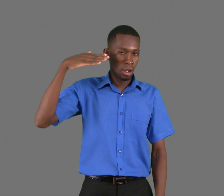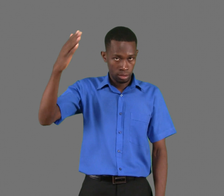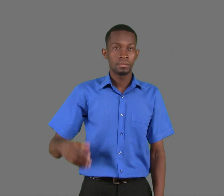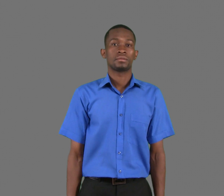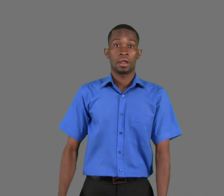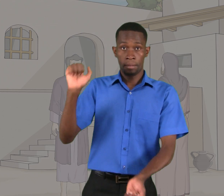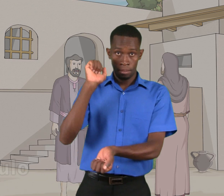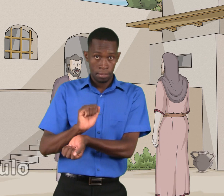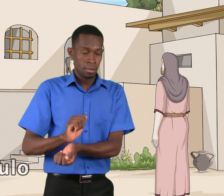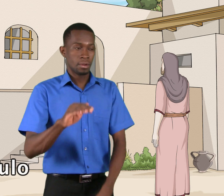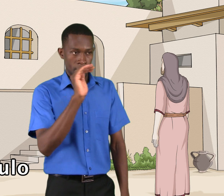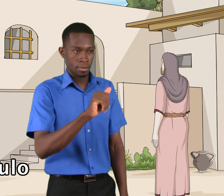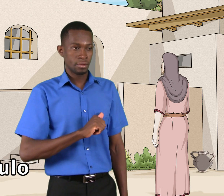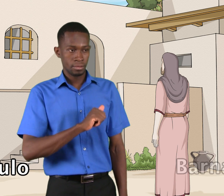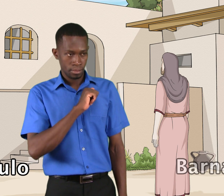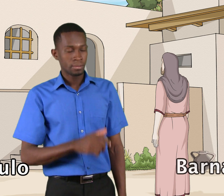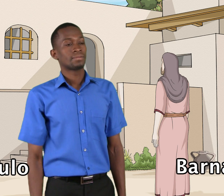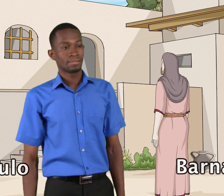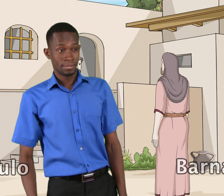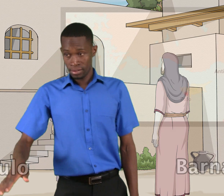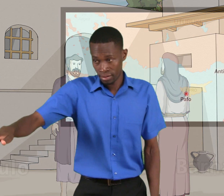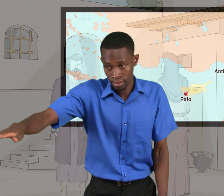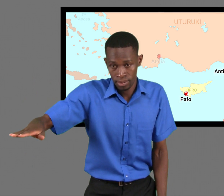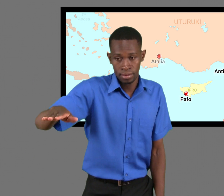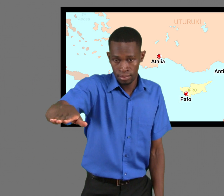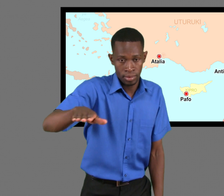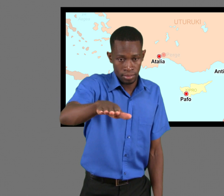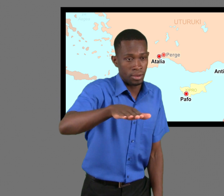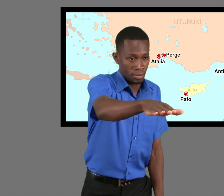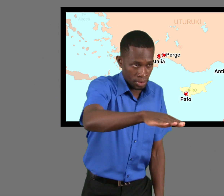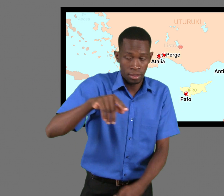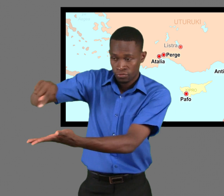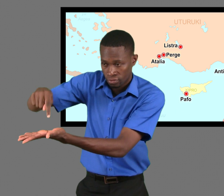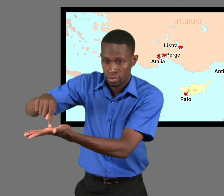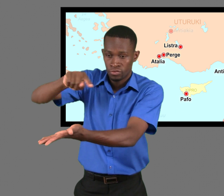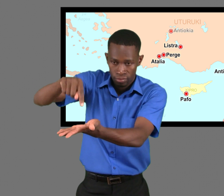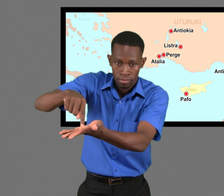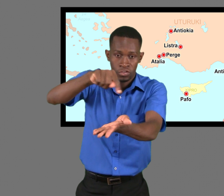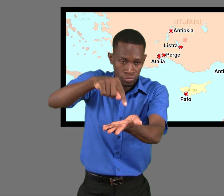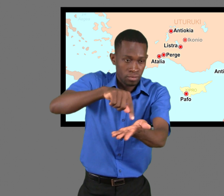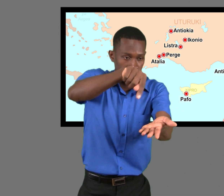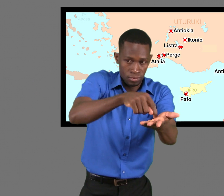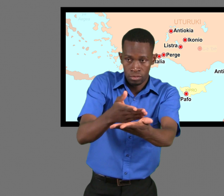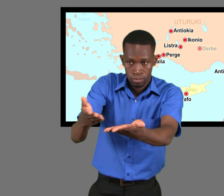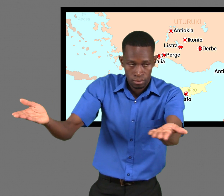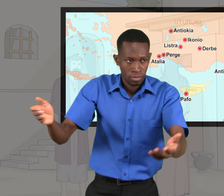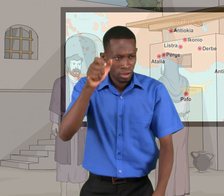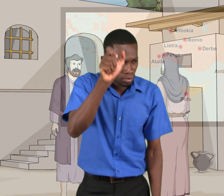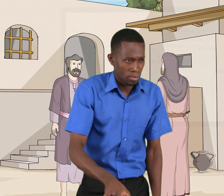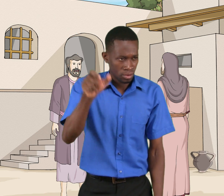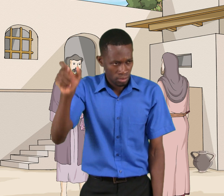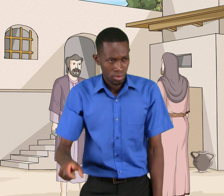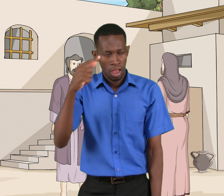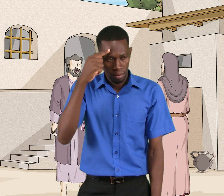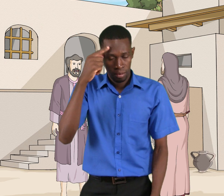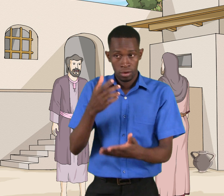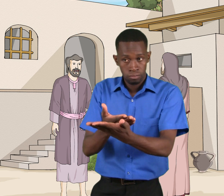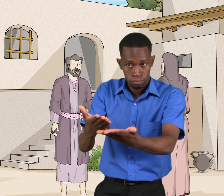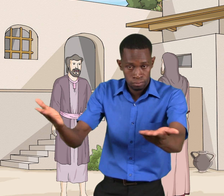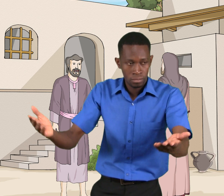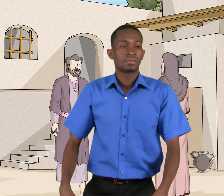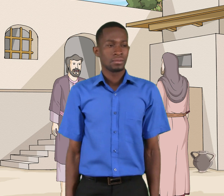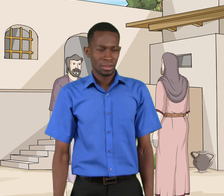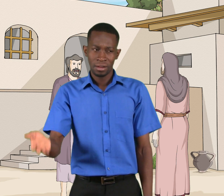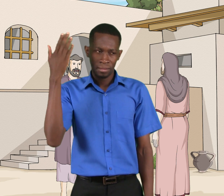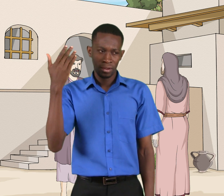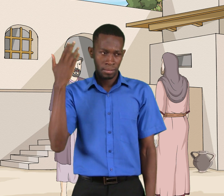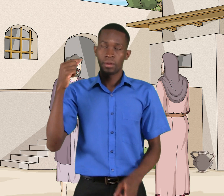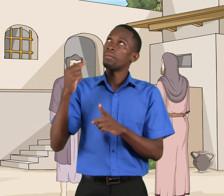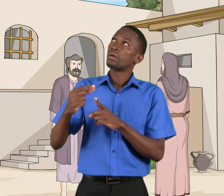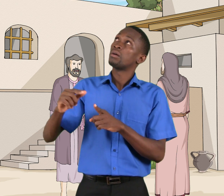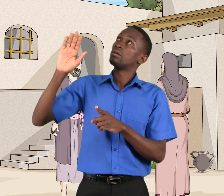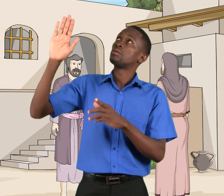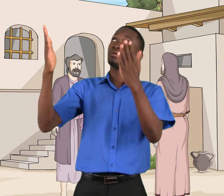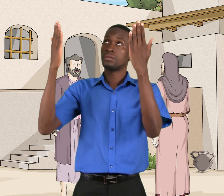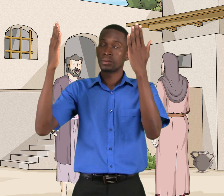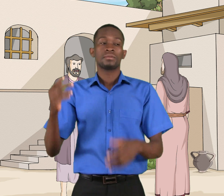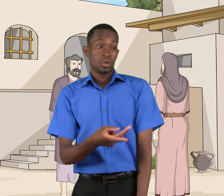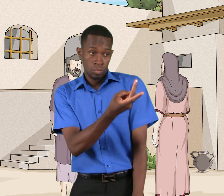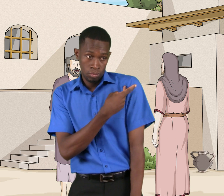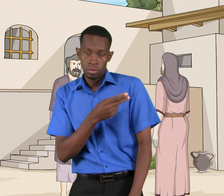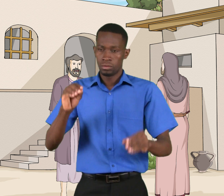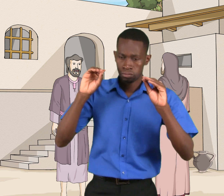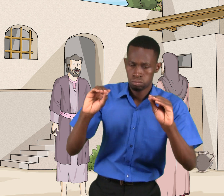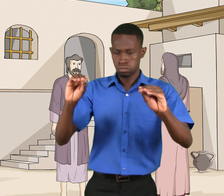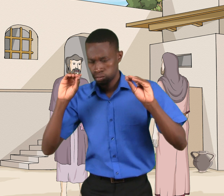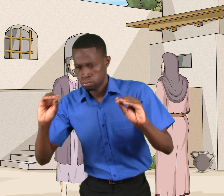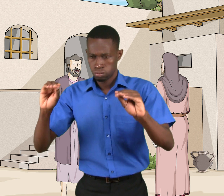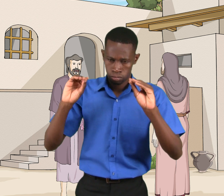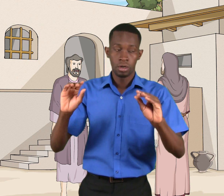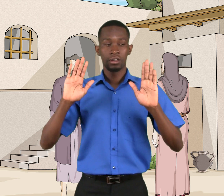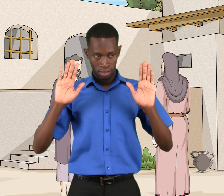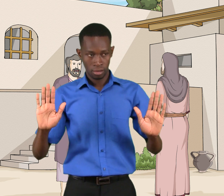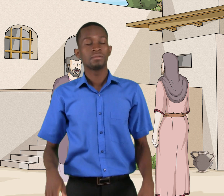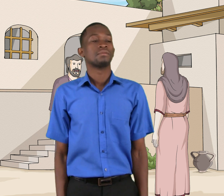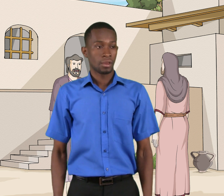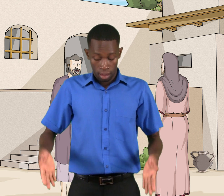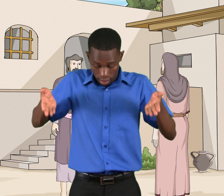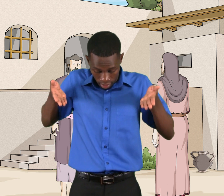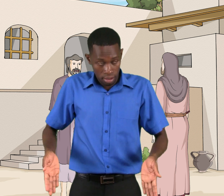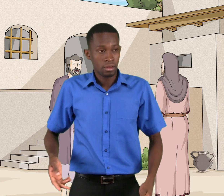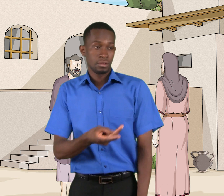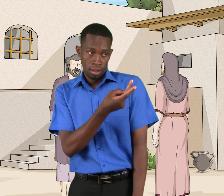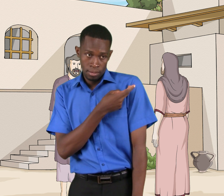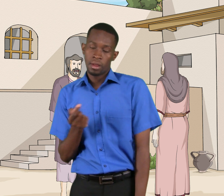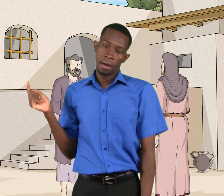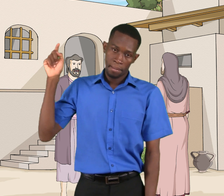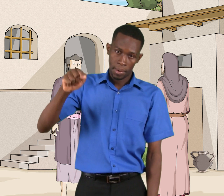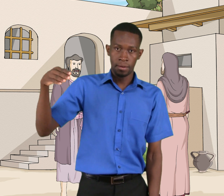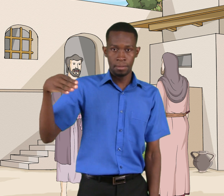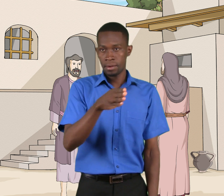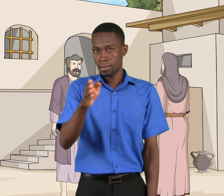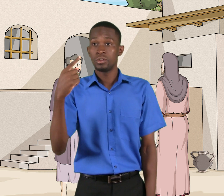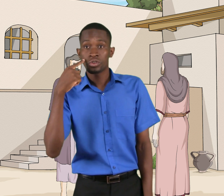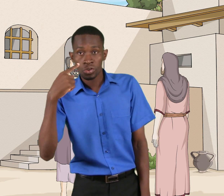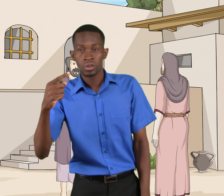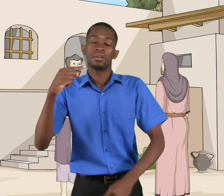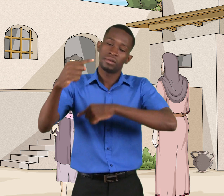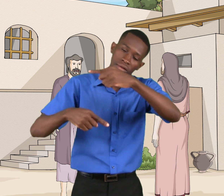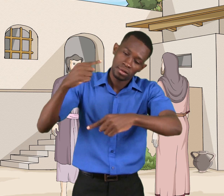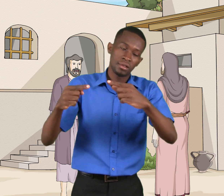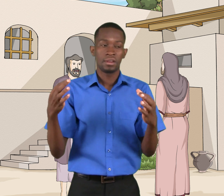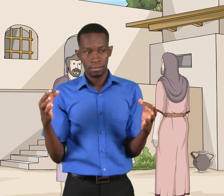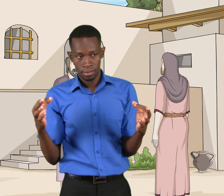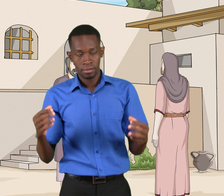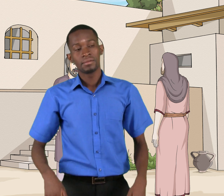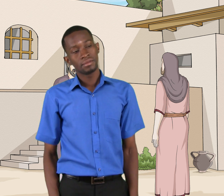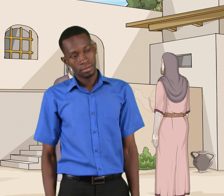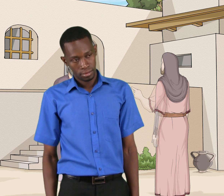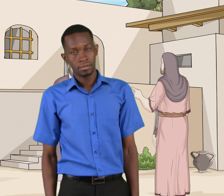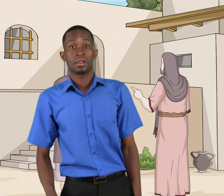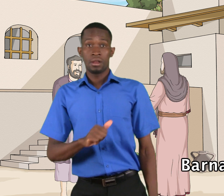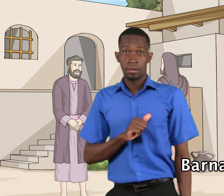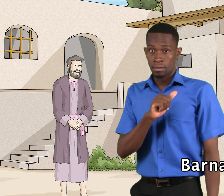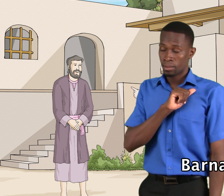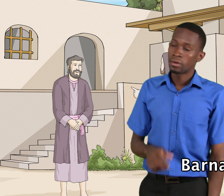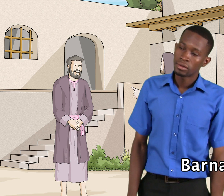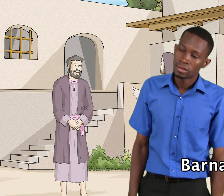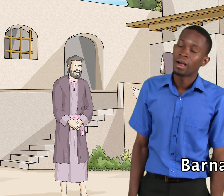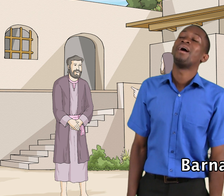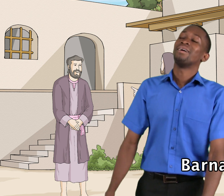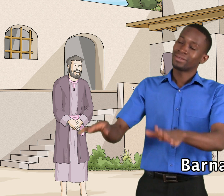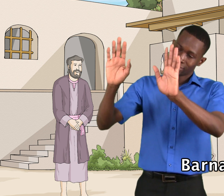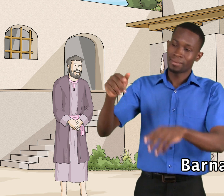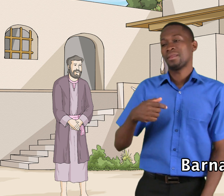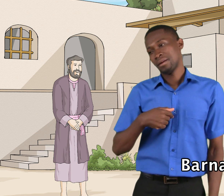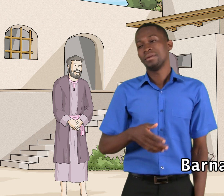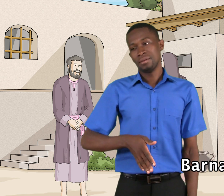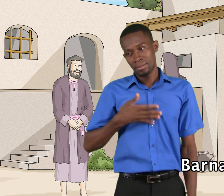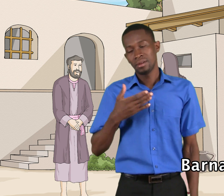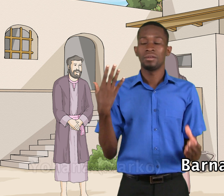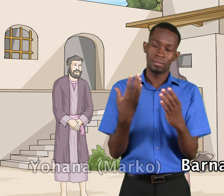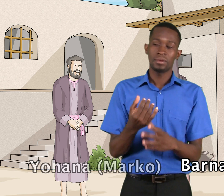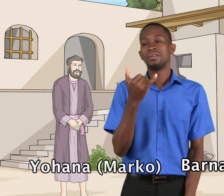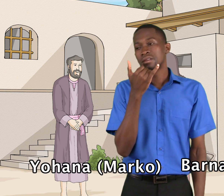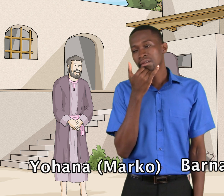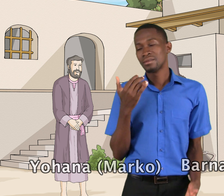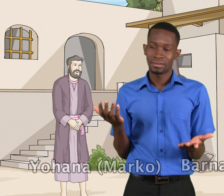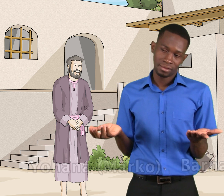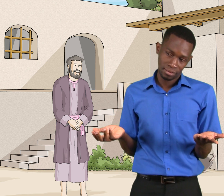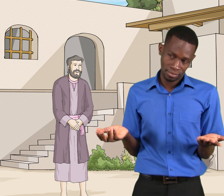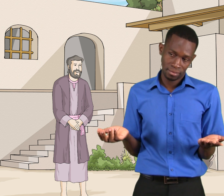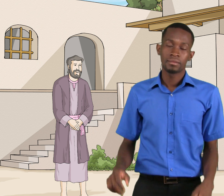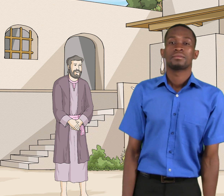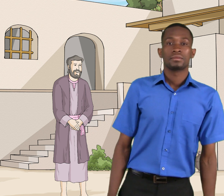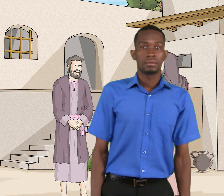Some time later Paul said to Barnabas, “Let us go back and visit the brothers in every town where we proclaimed the word of the Lord, to see how they are doing.”